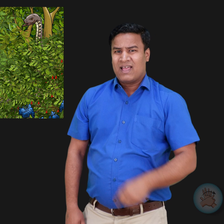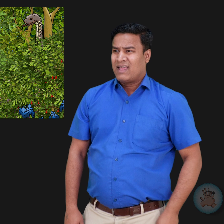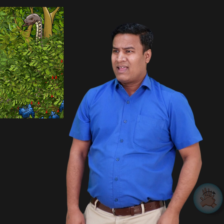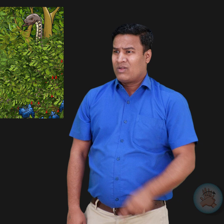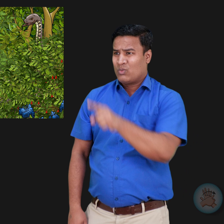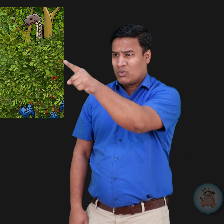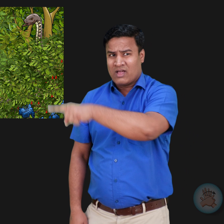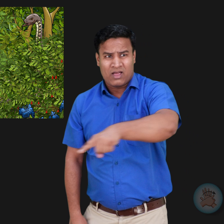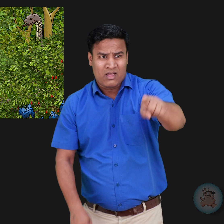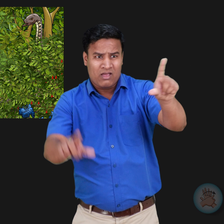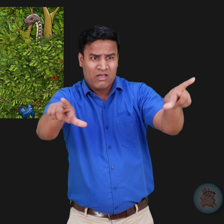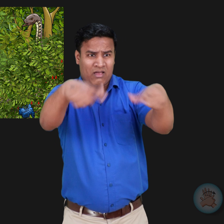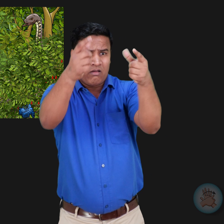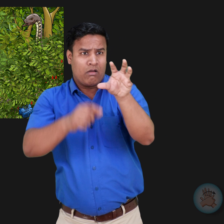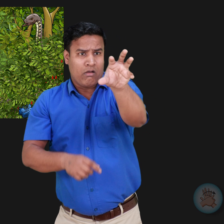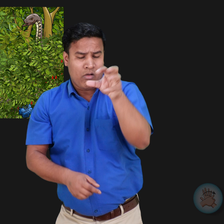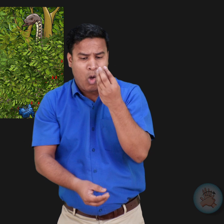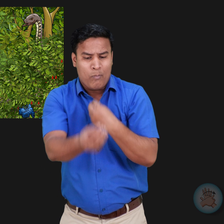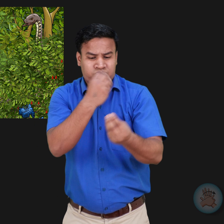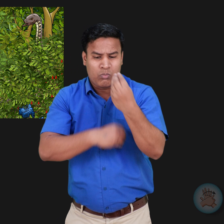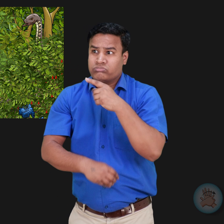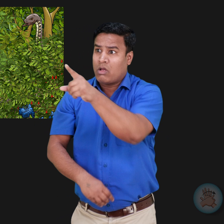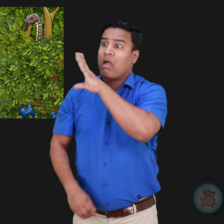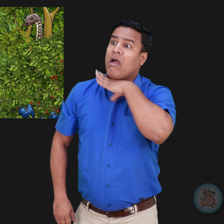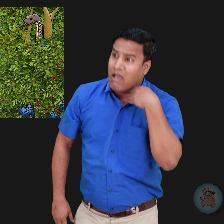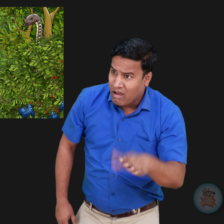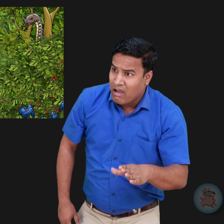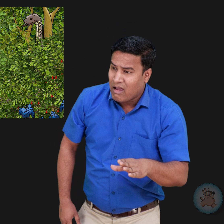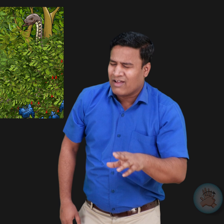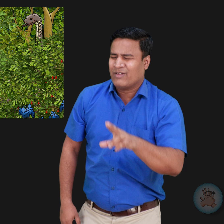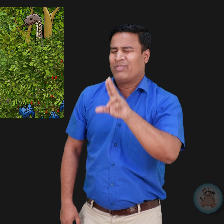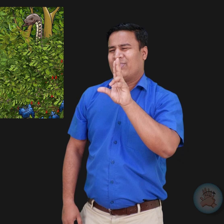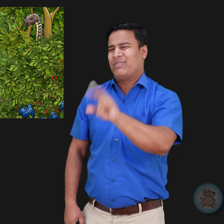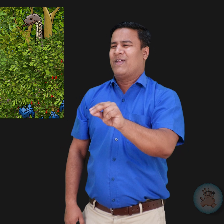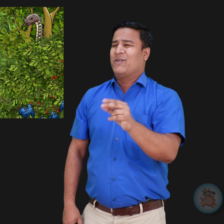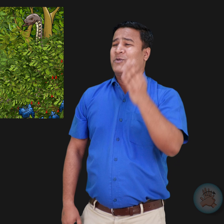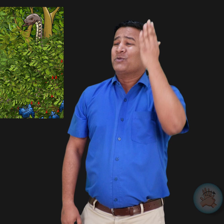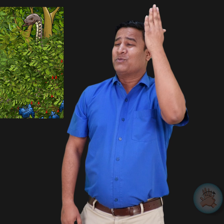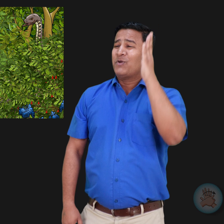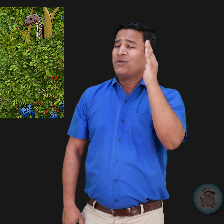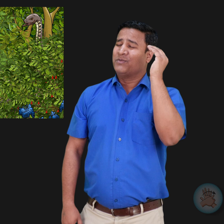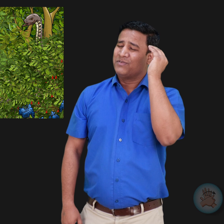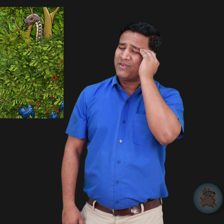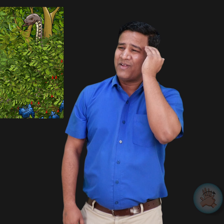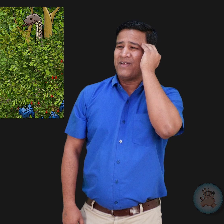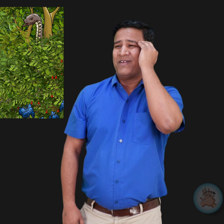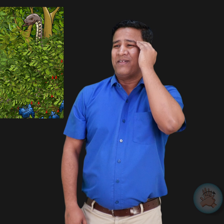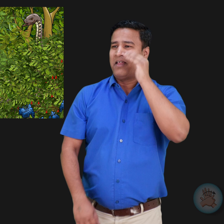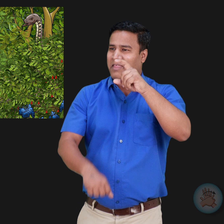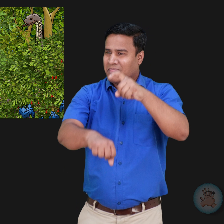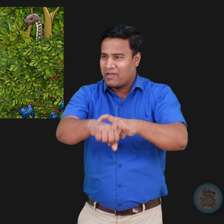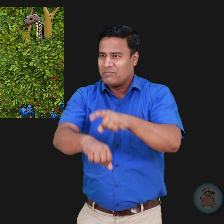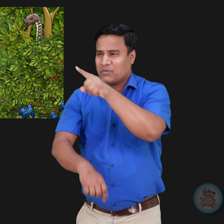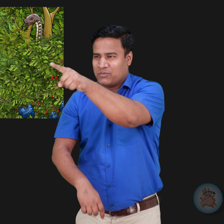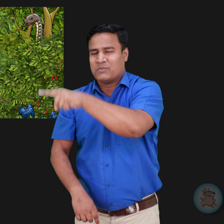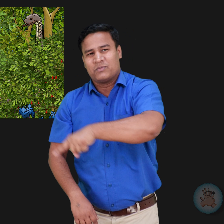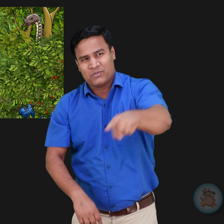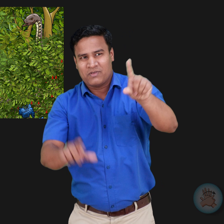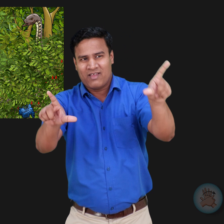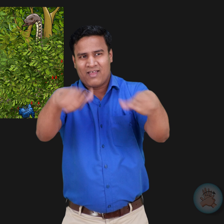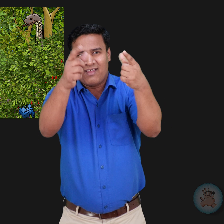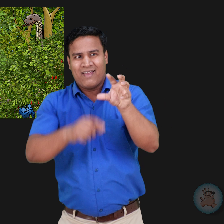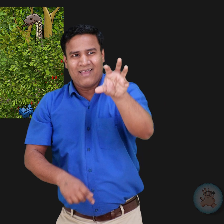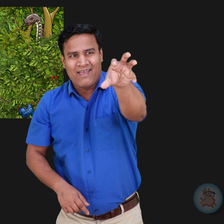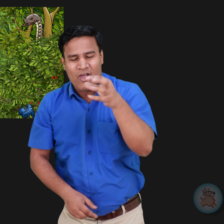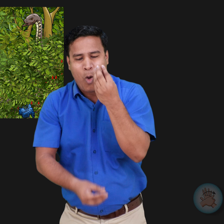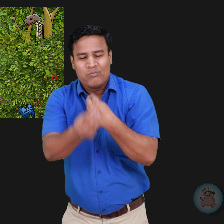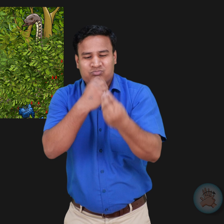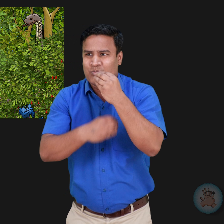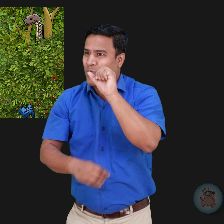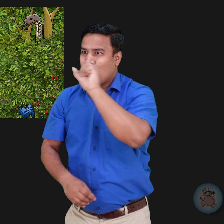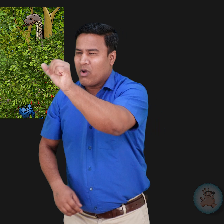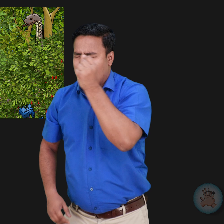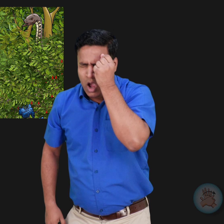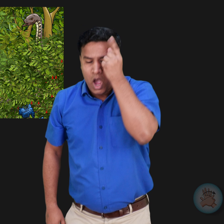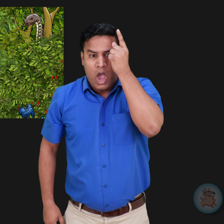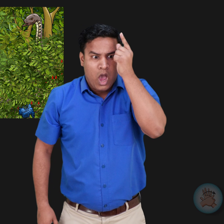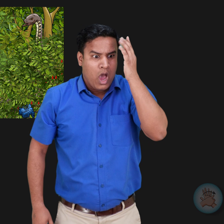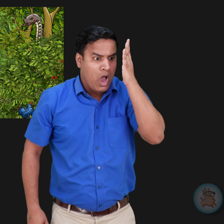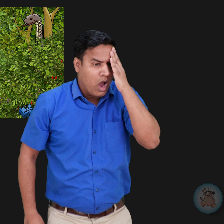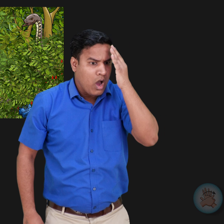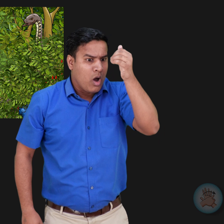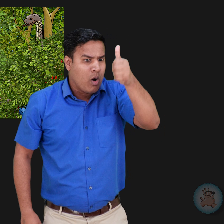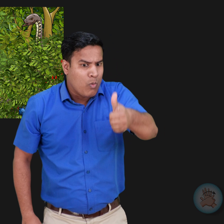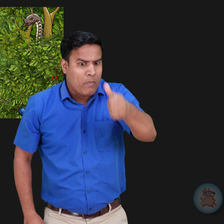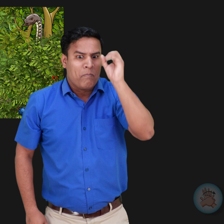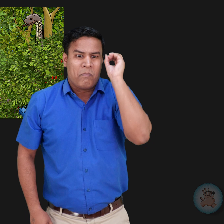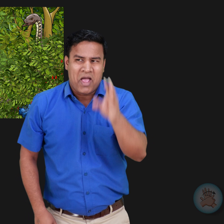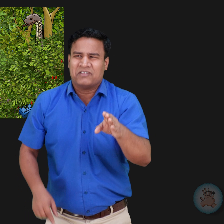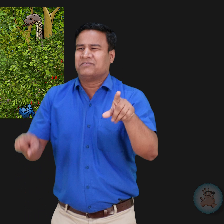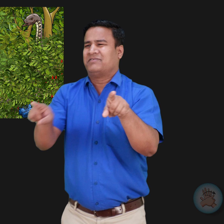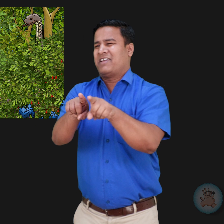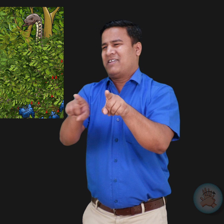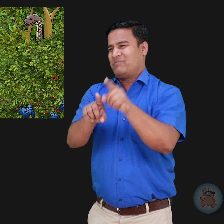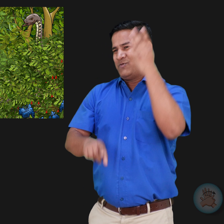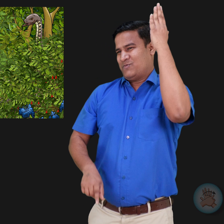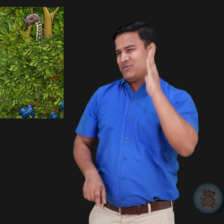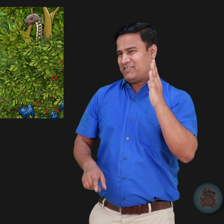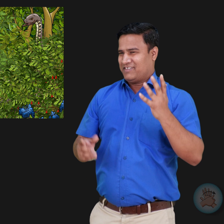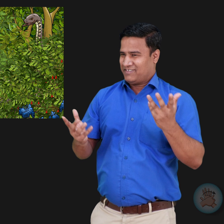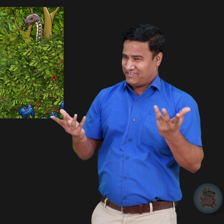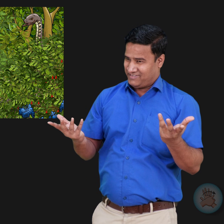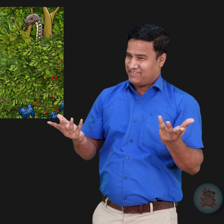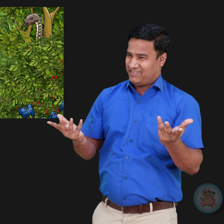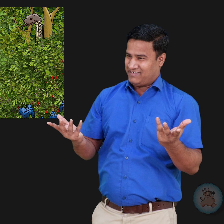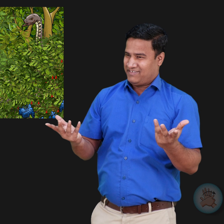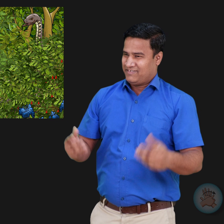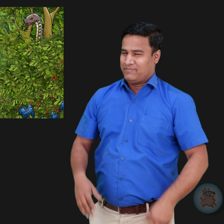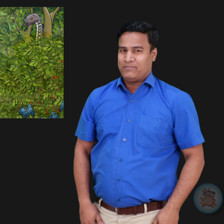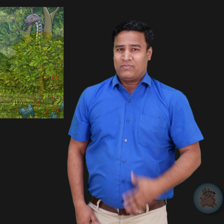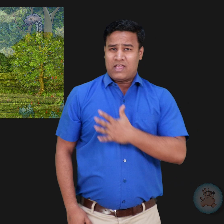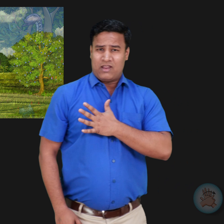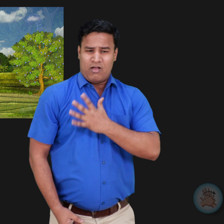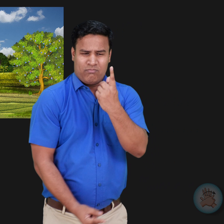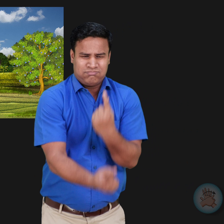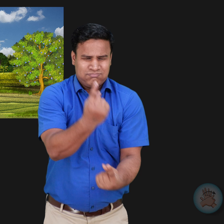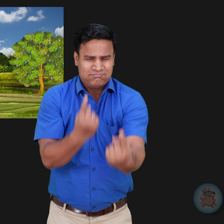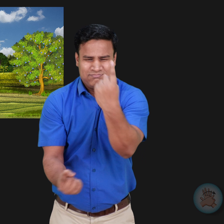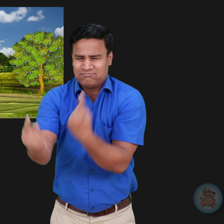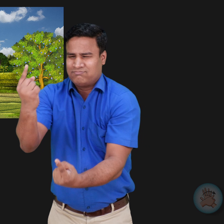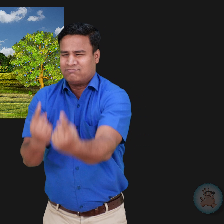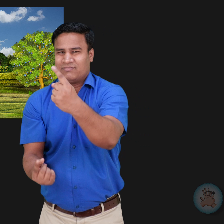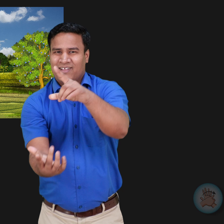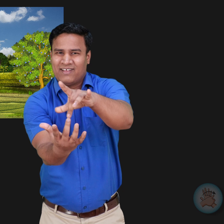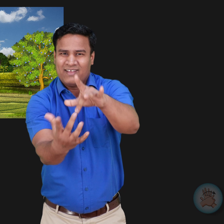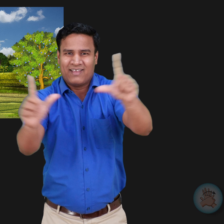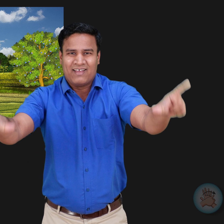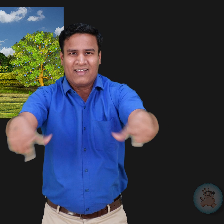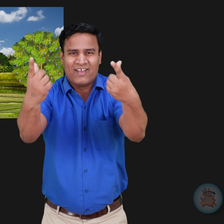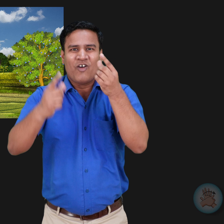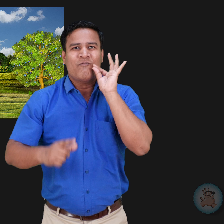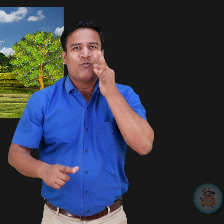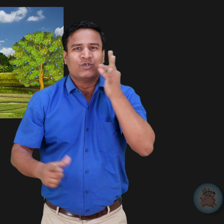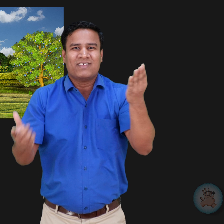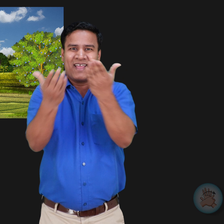“For God knows that in the day you eat of it, your eyes will be opened and you will be like God, knowing good and evil.”